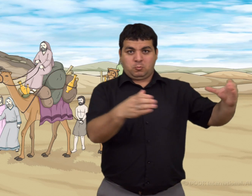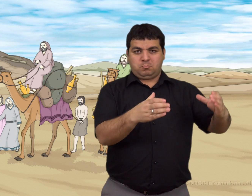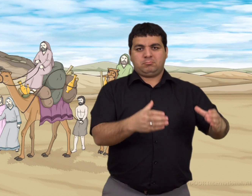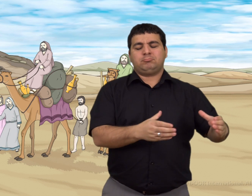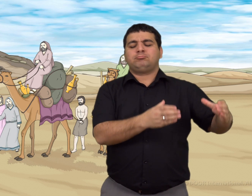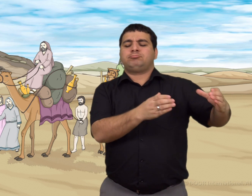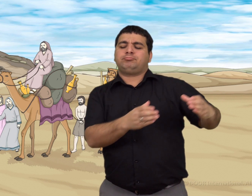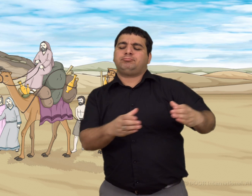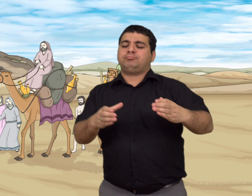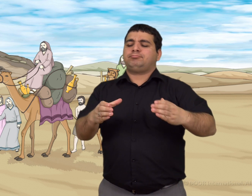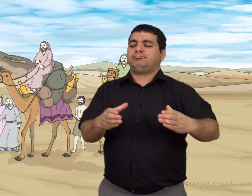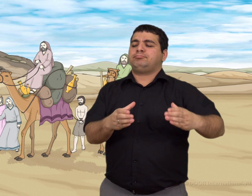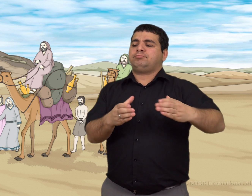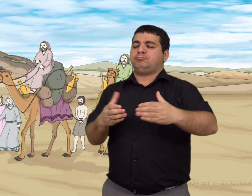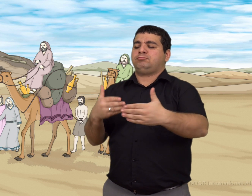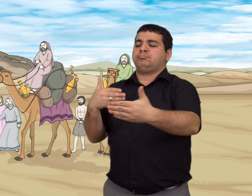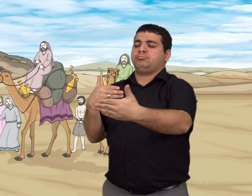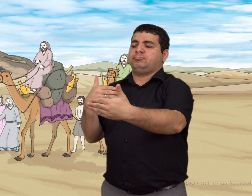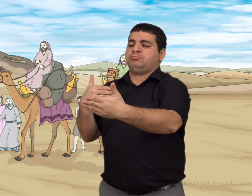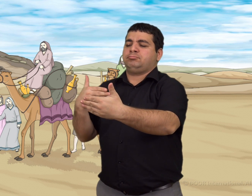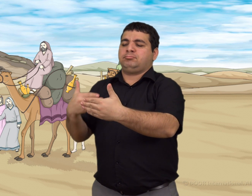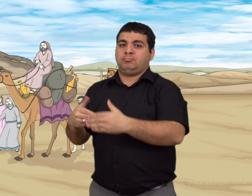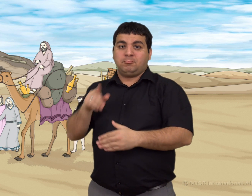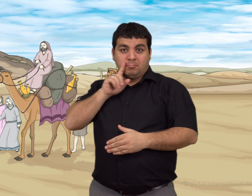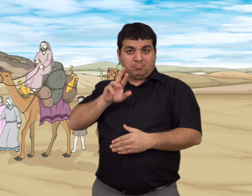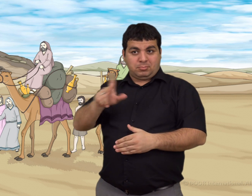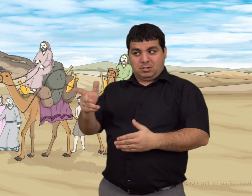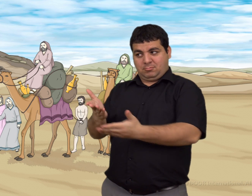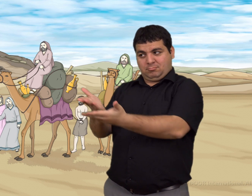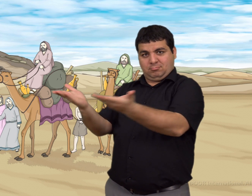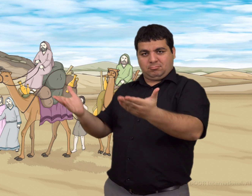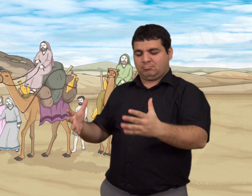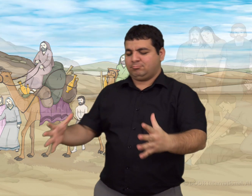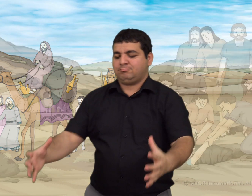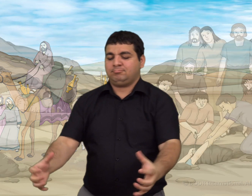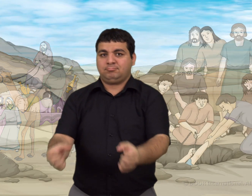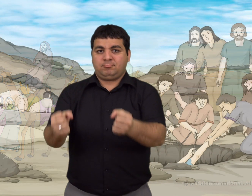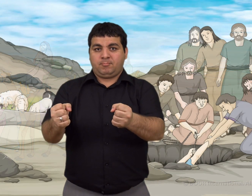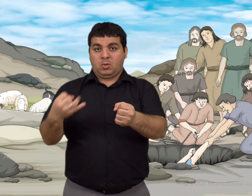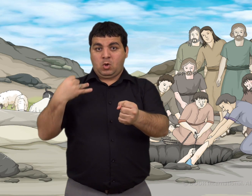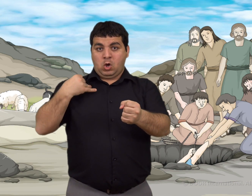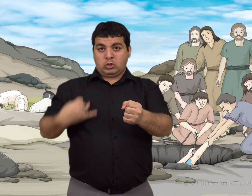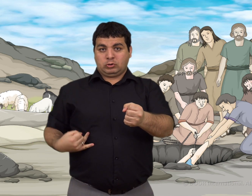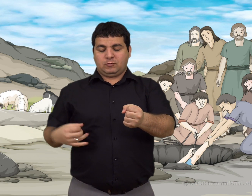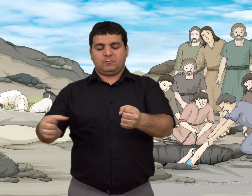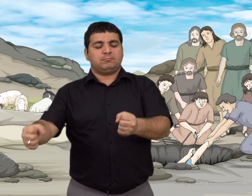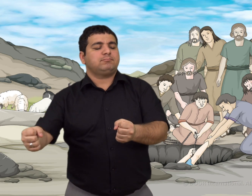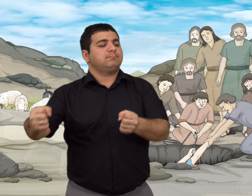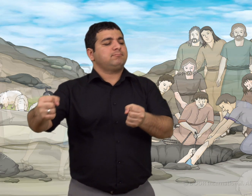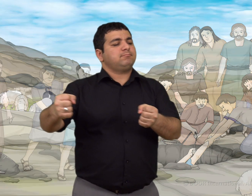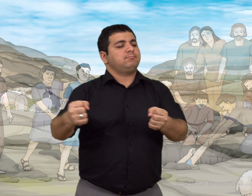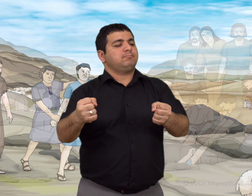And they agreed.